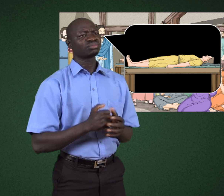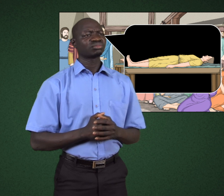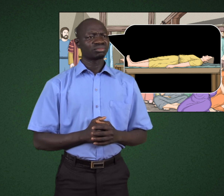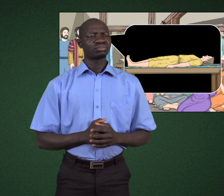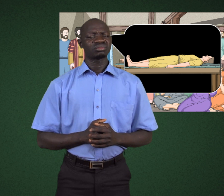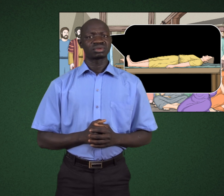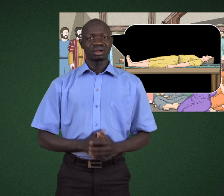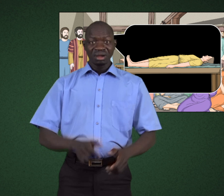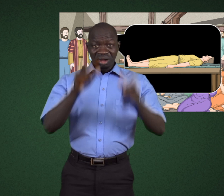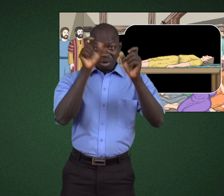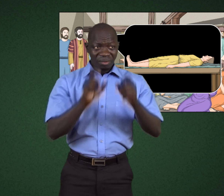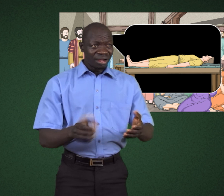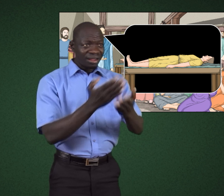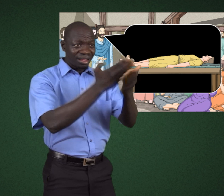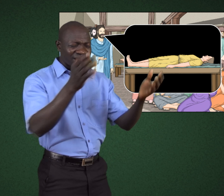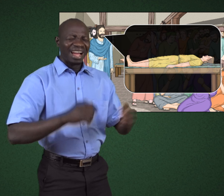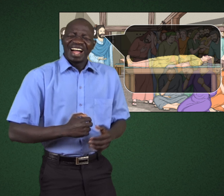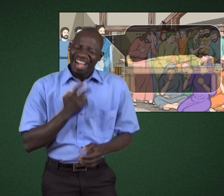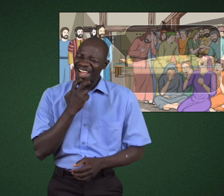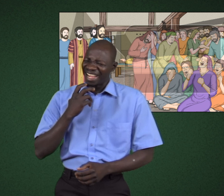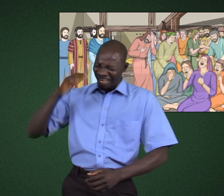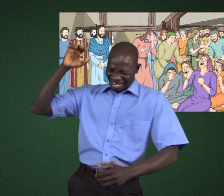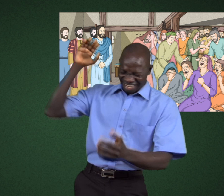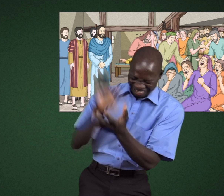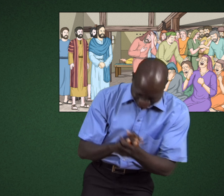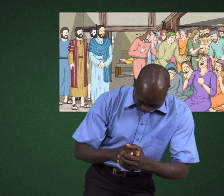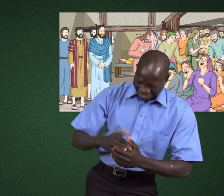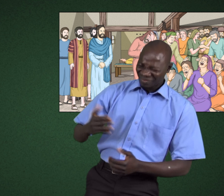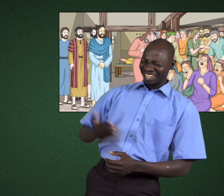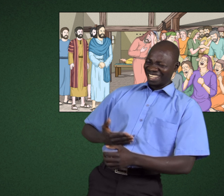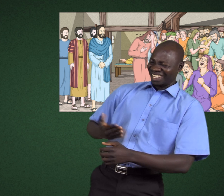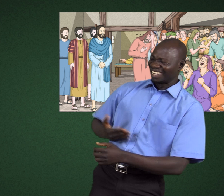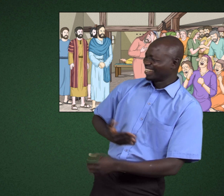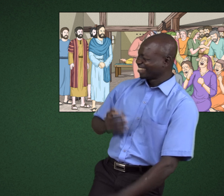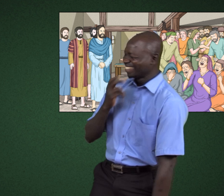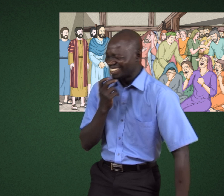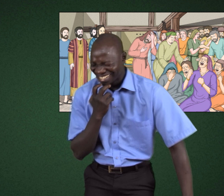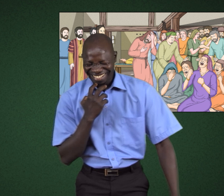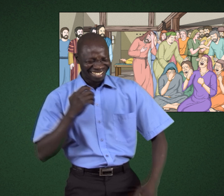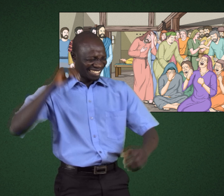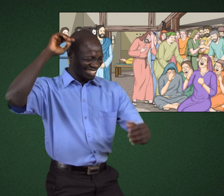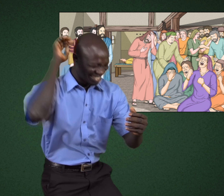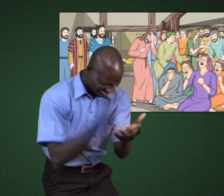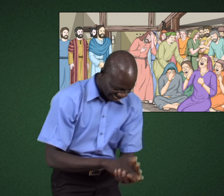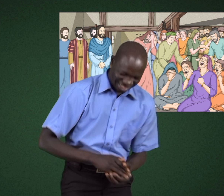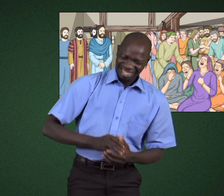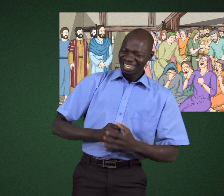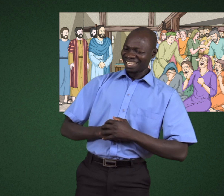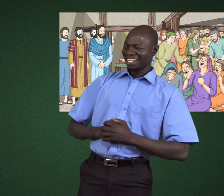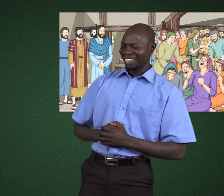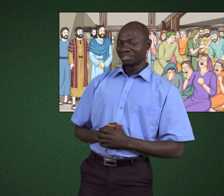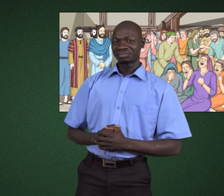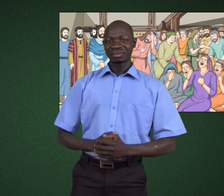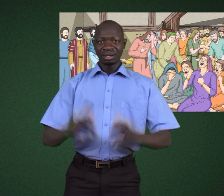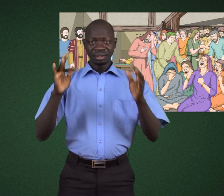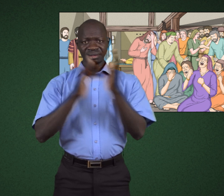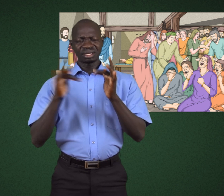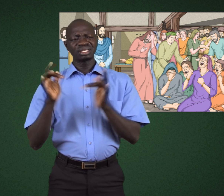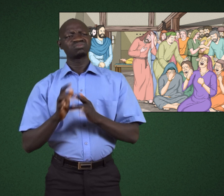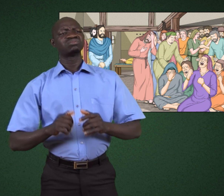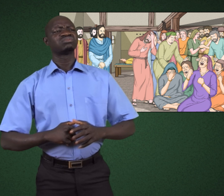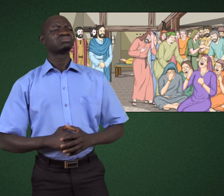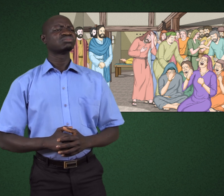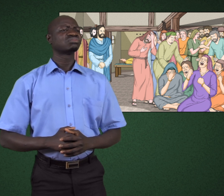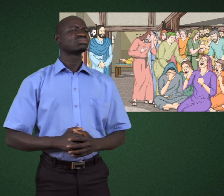And they laughed at Him.